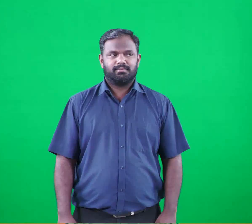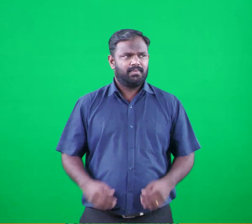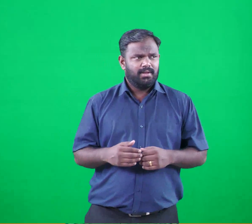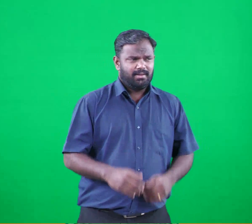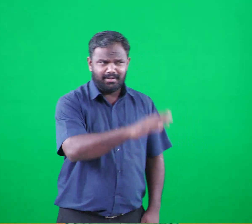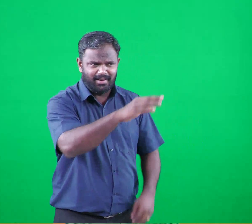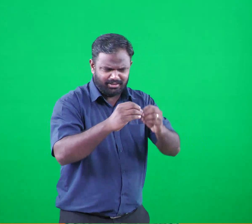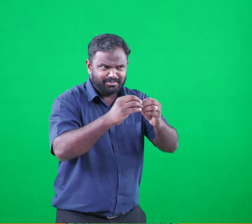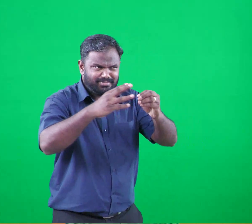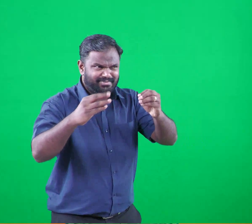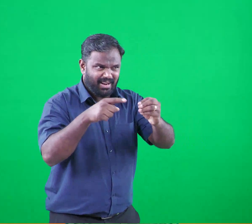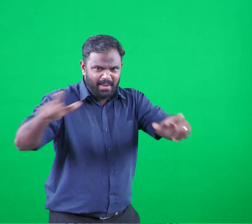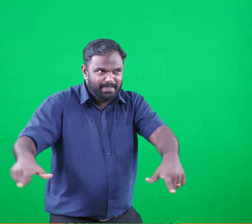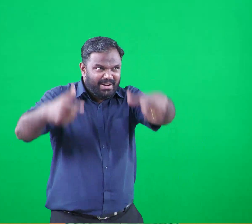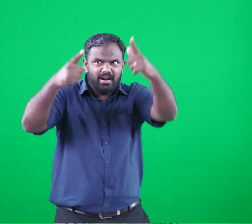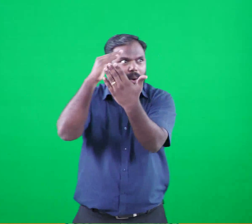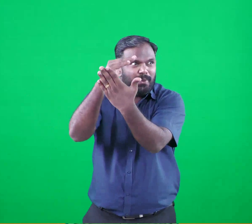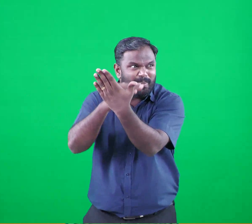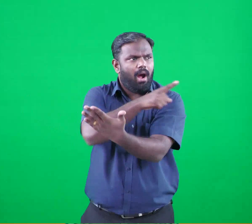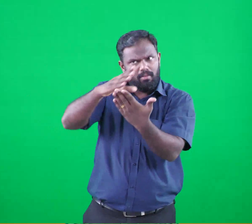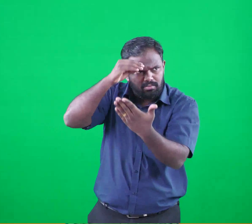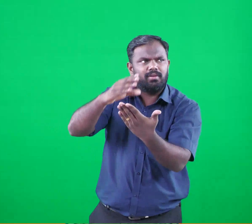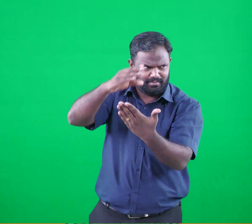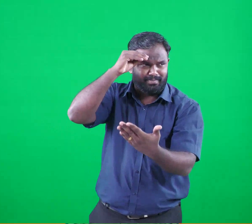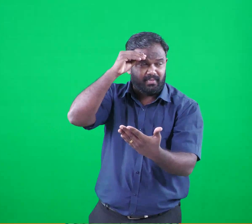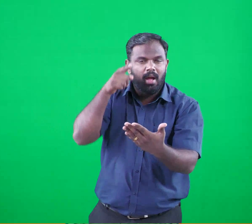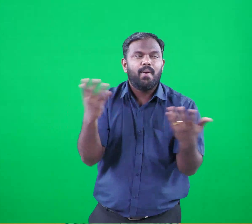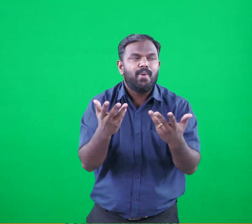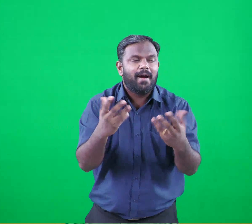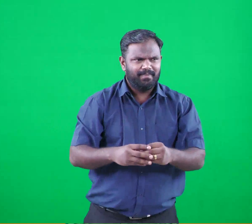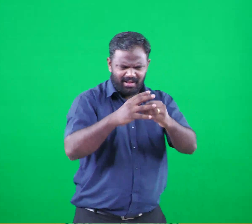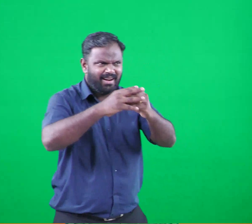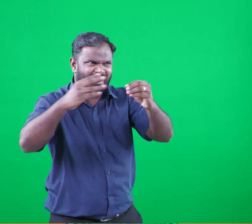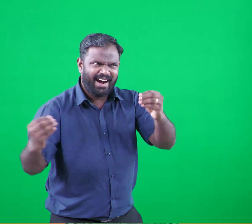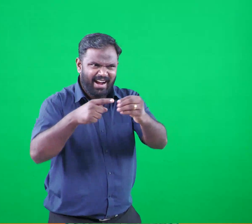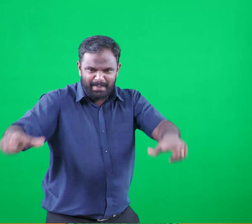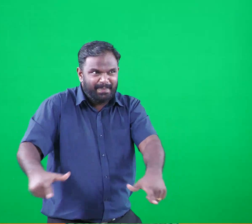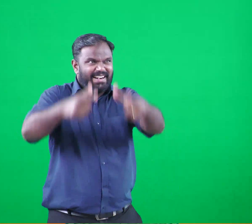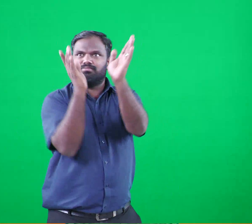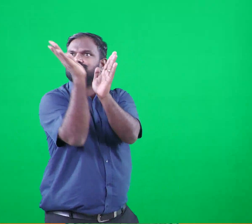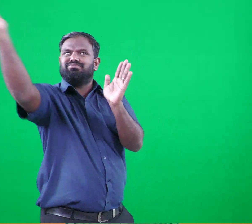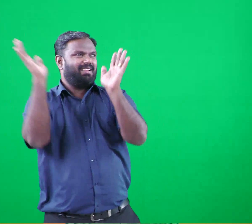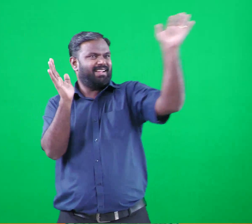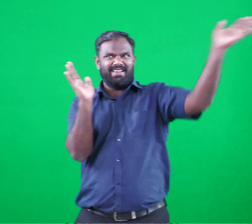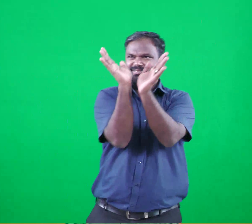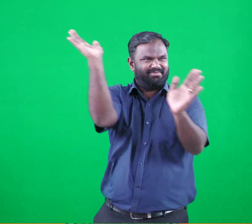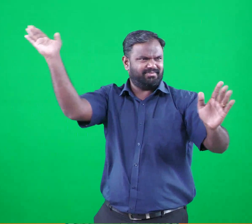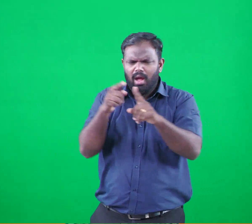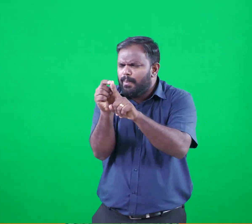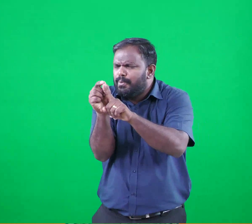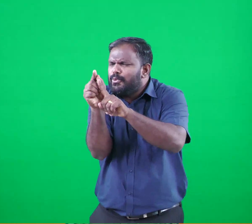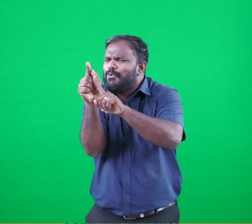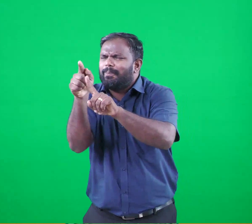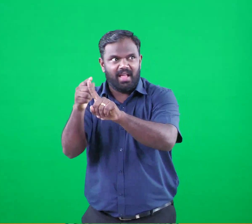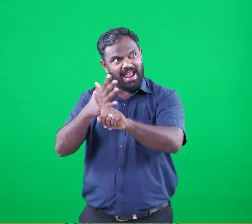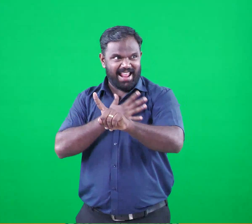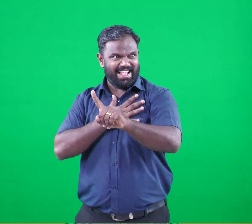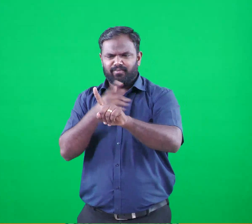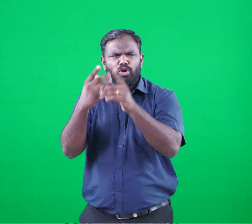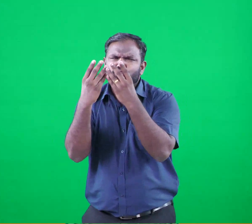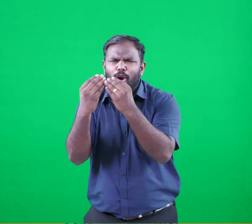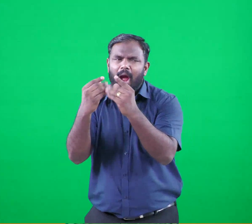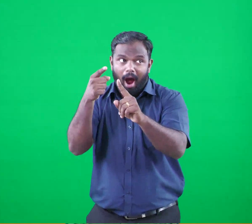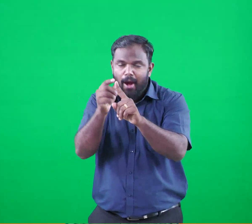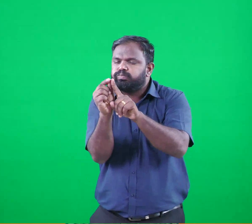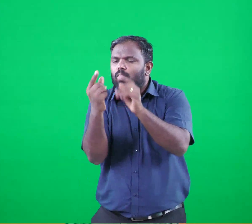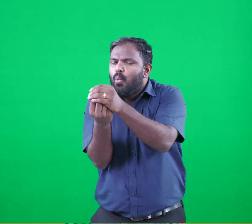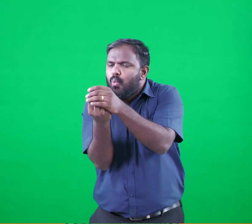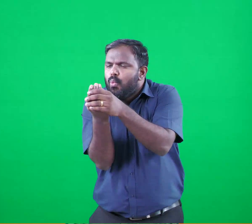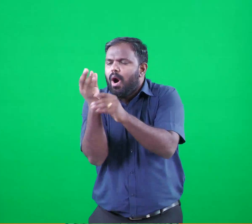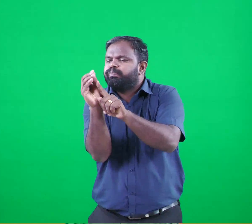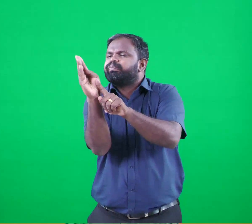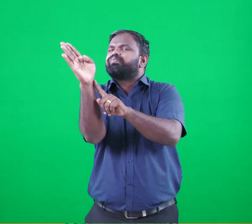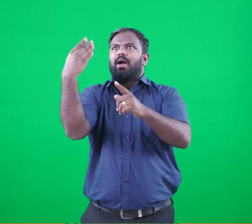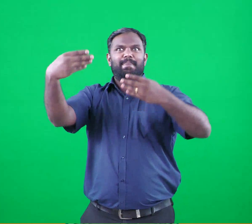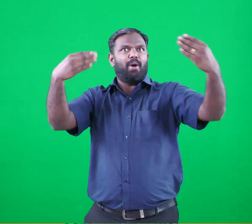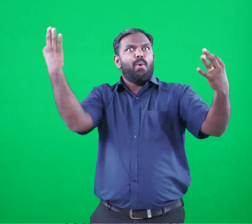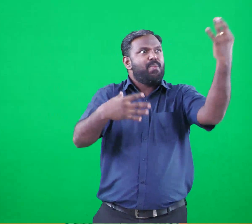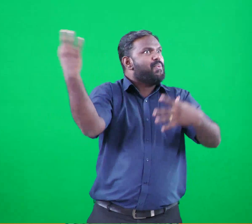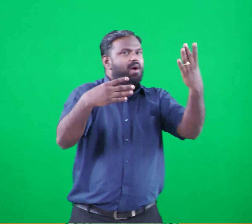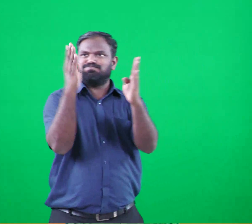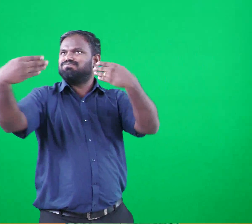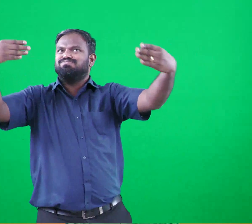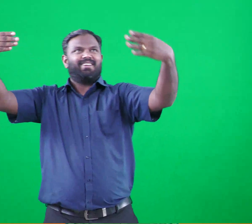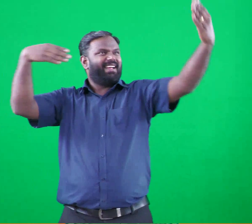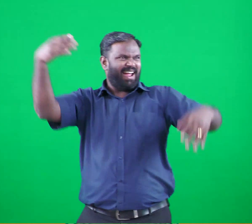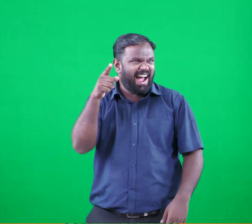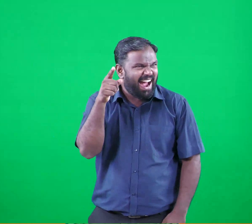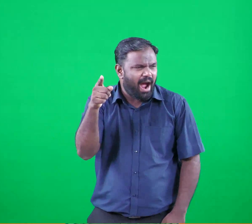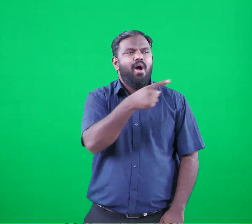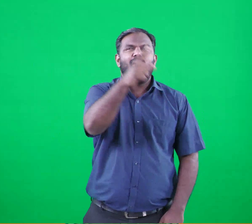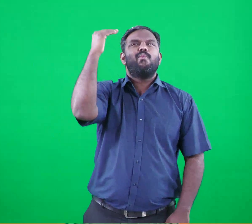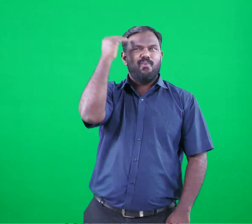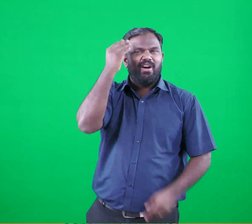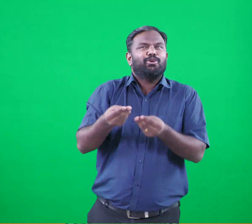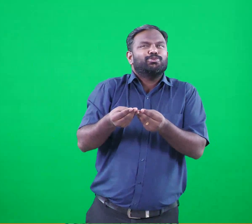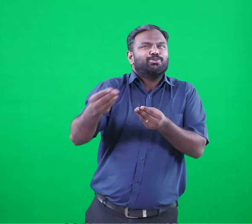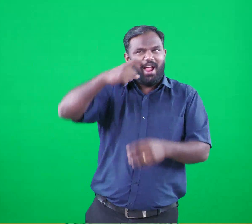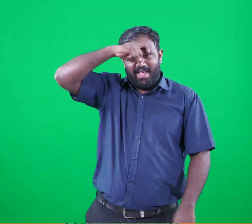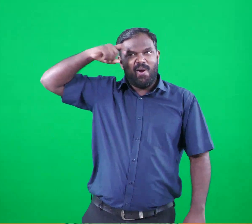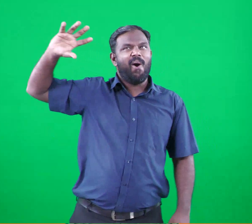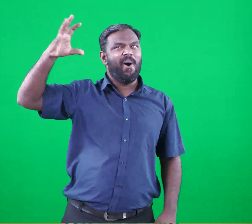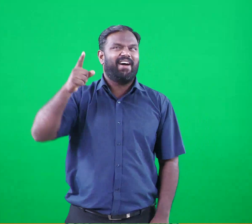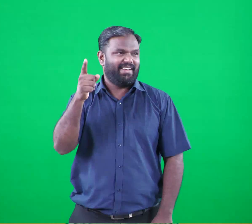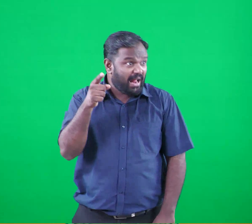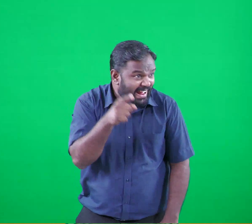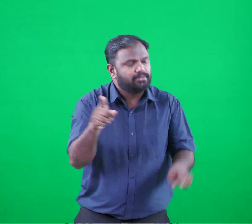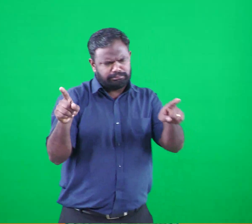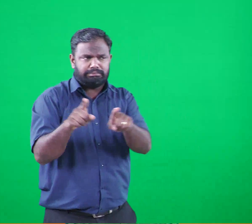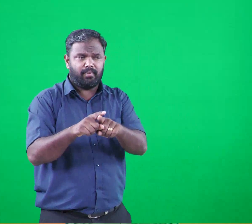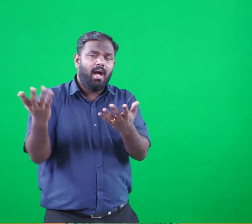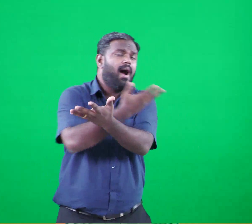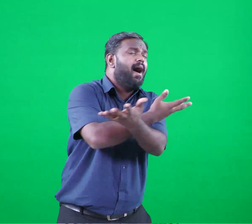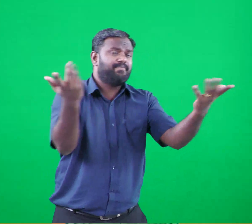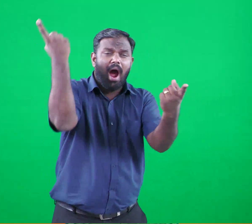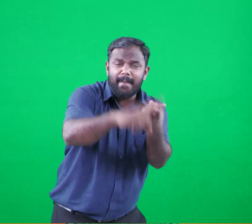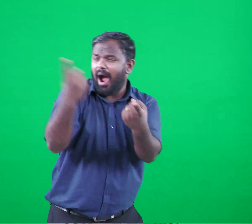Now learn this lesson from the fig tree: As soon as its branches become tender and sprout leaves, you know that summer is near.